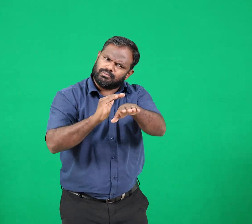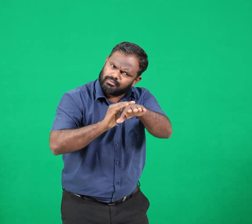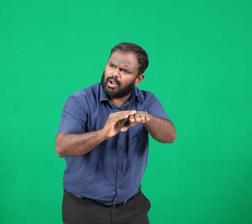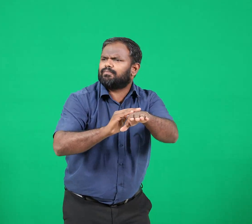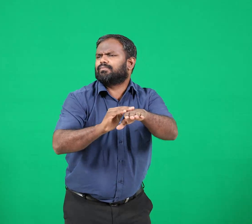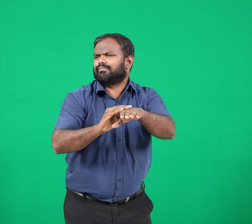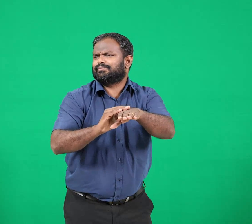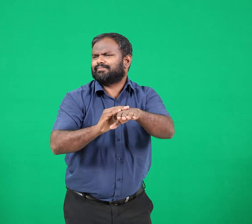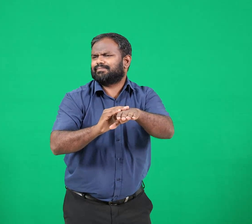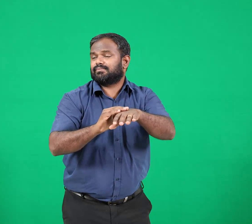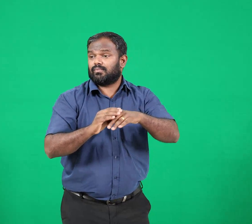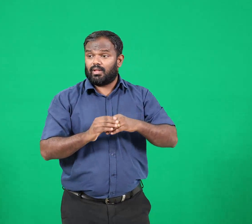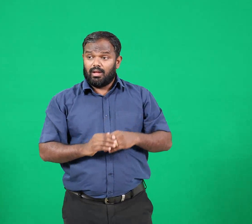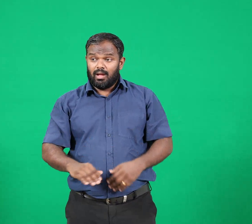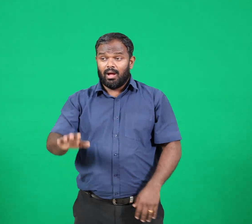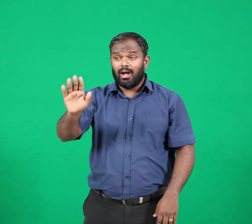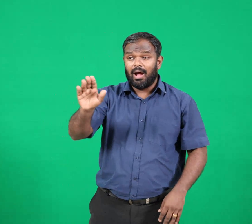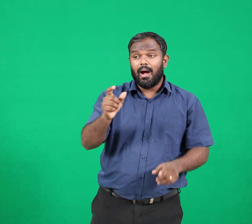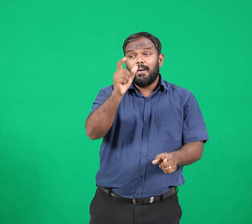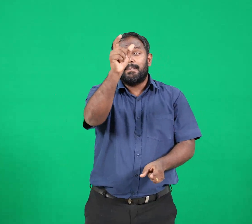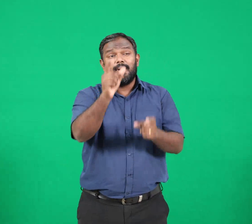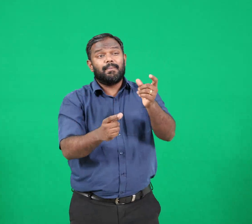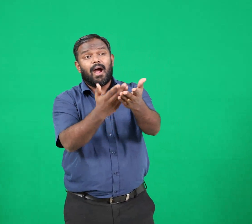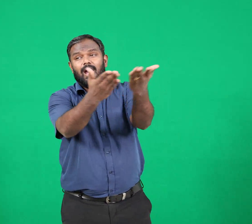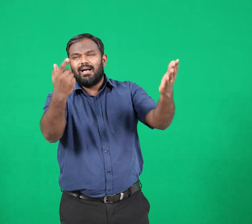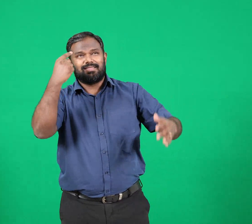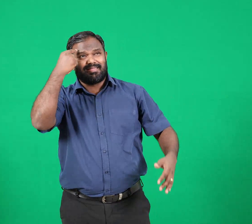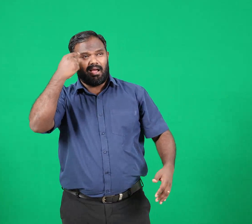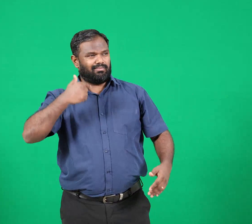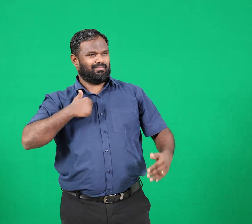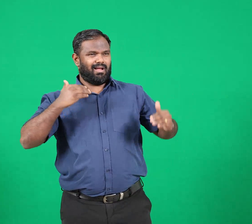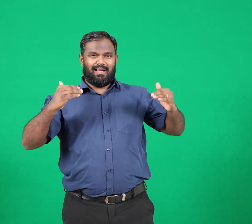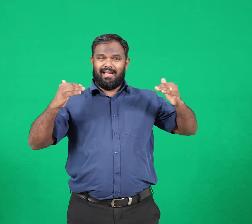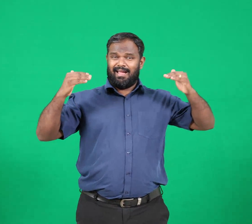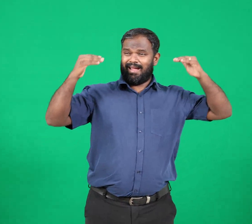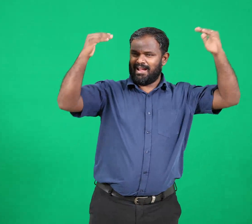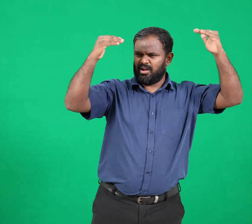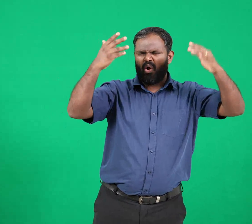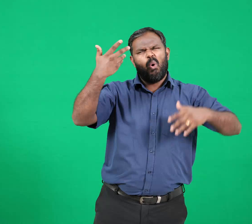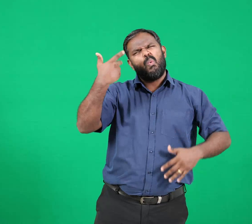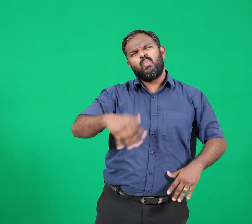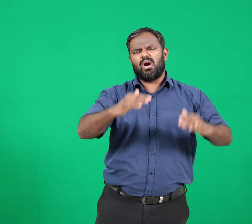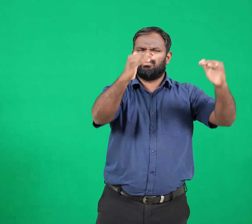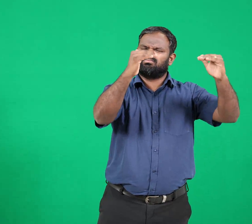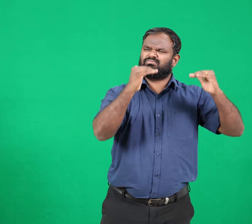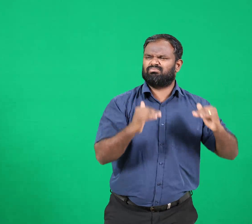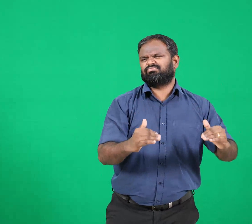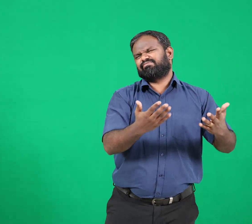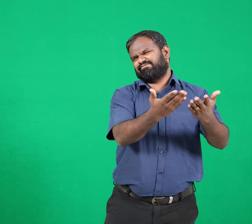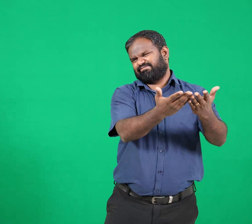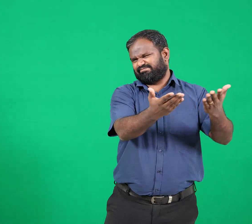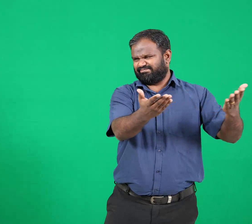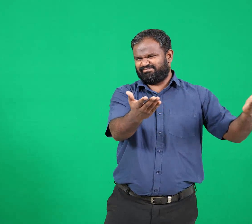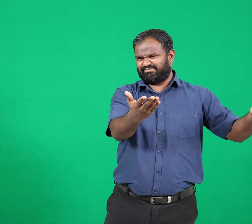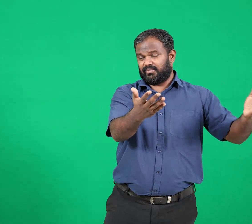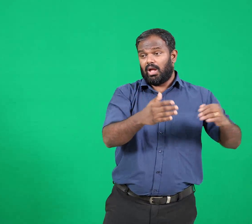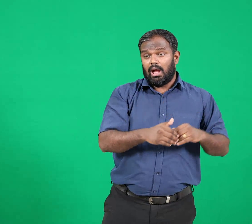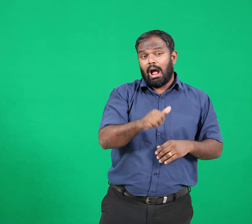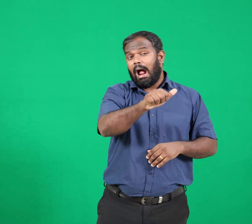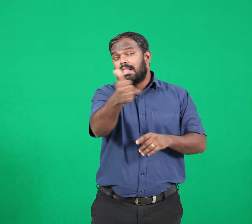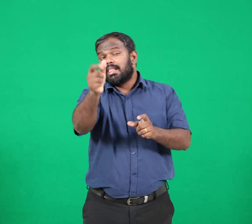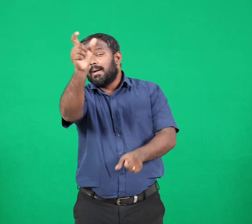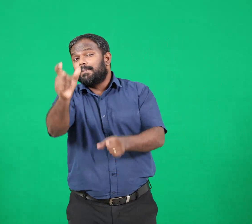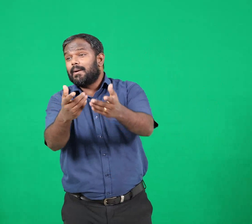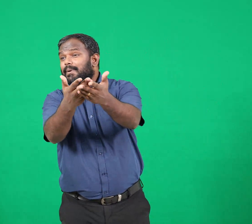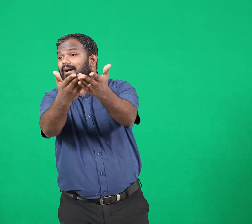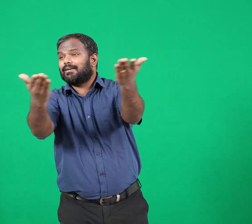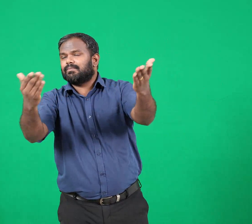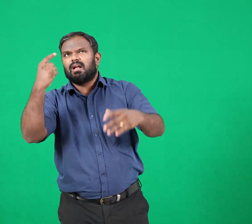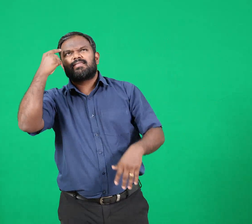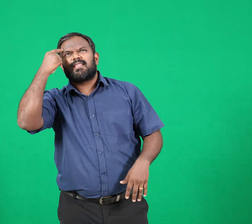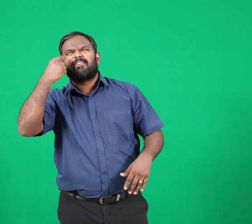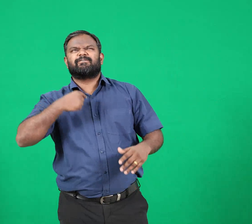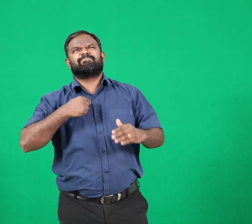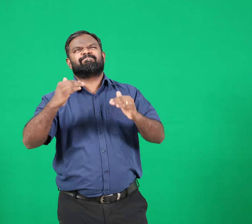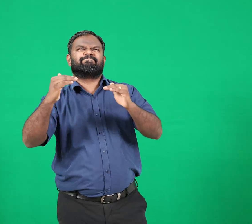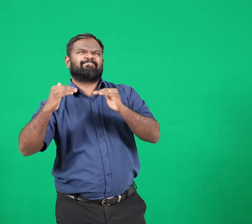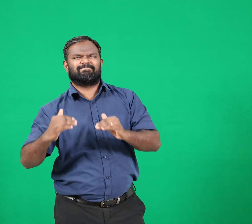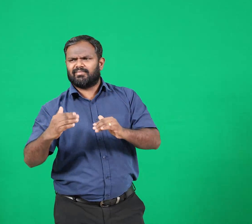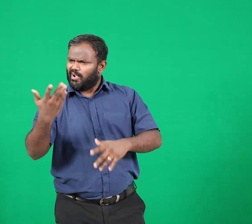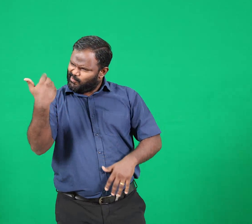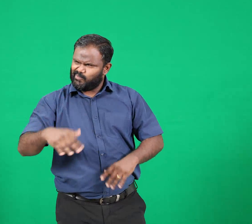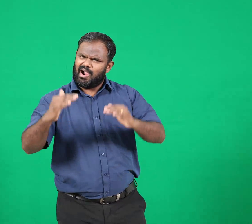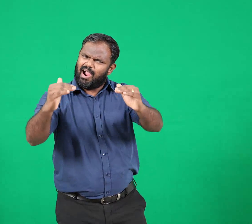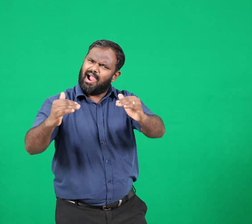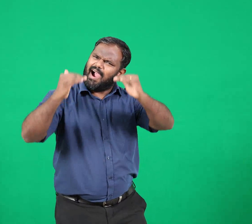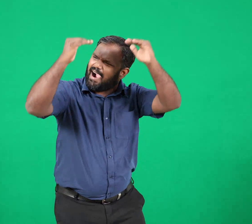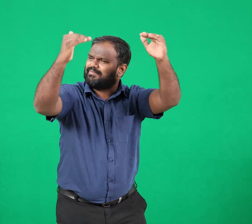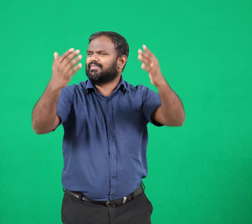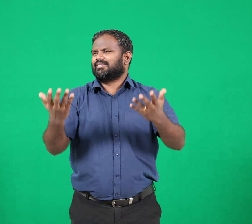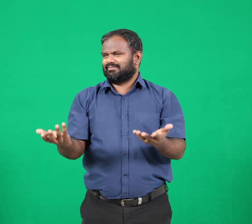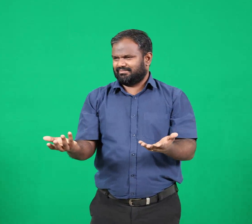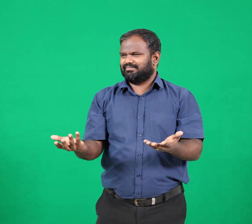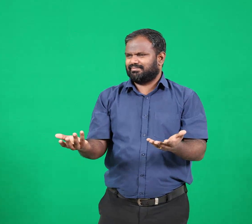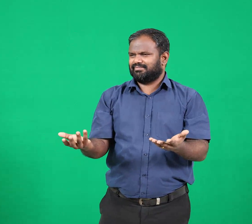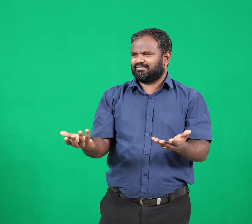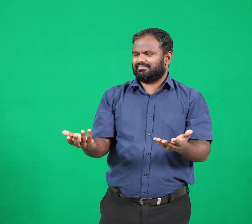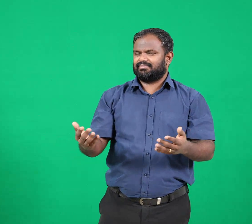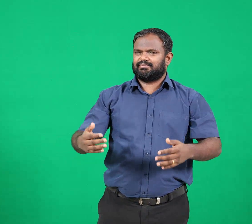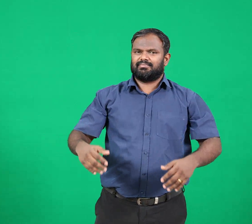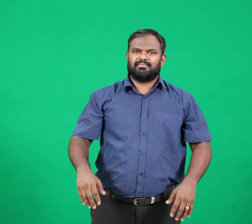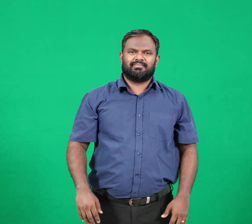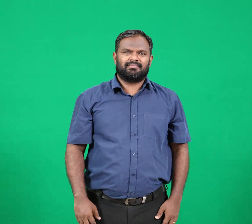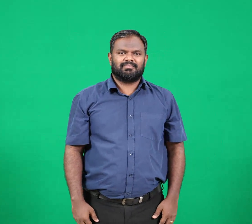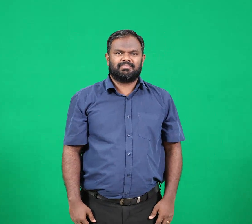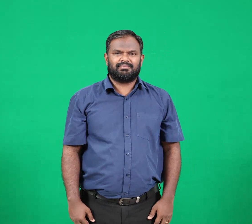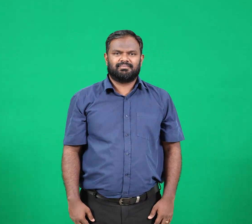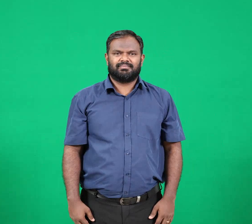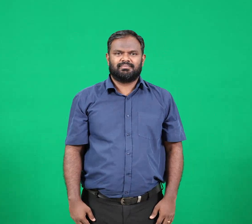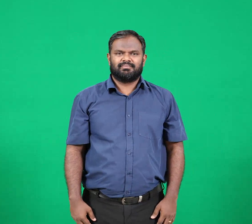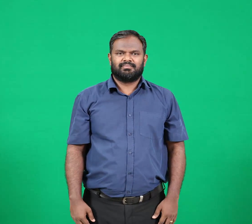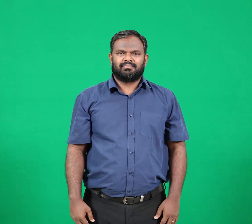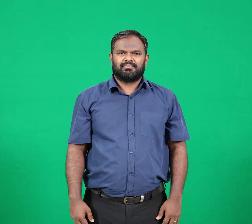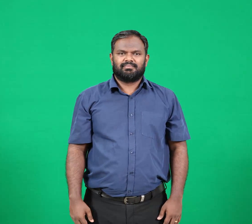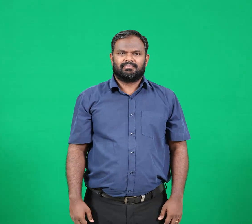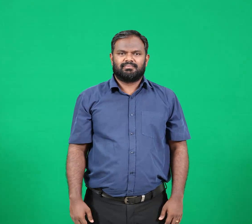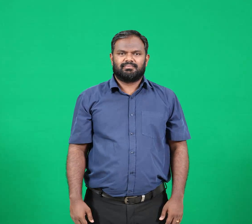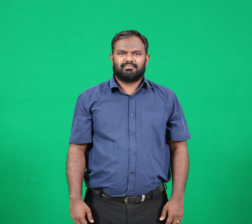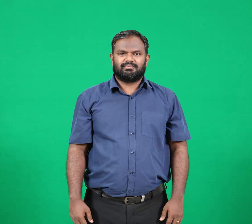For whoever exalts himself will be humbled, and whoever humbles himself will be exalted.